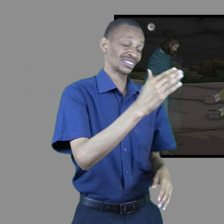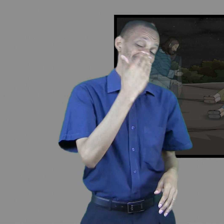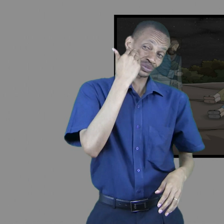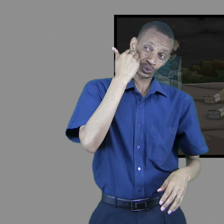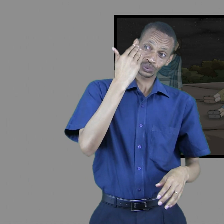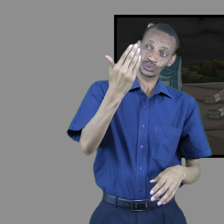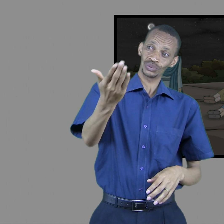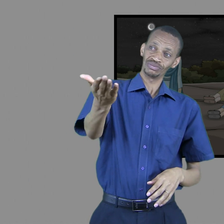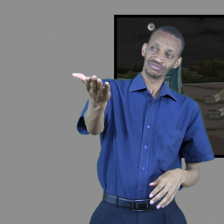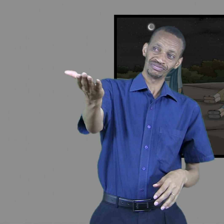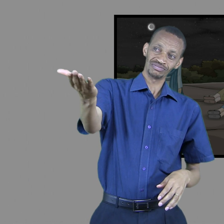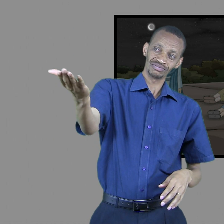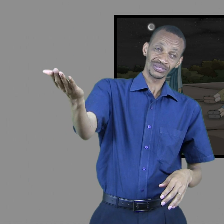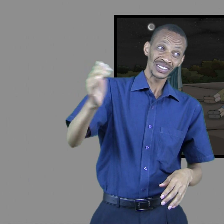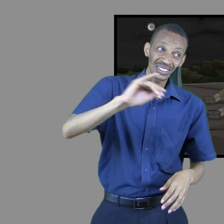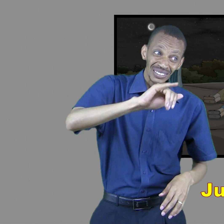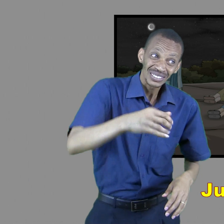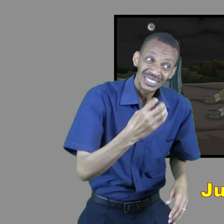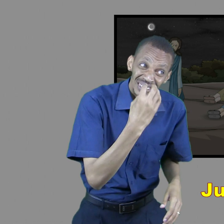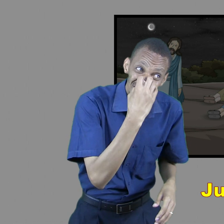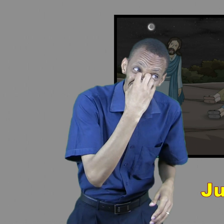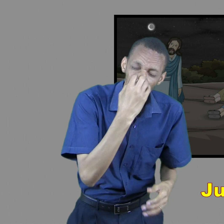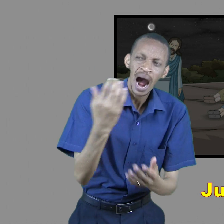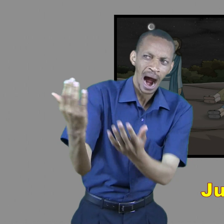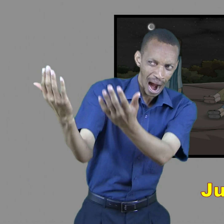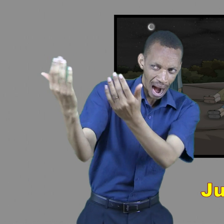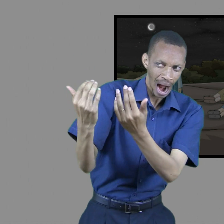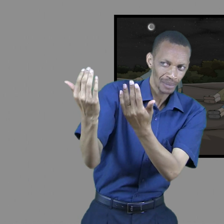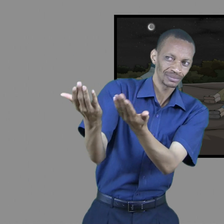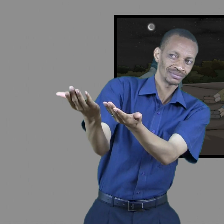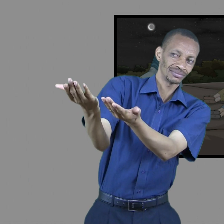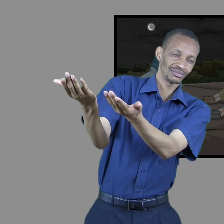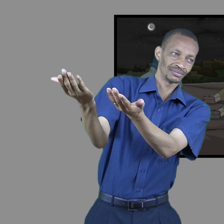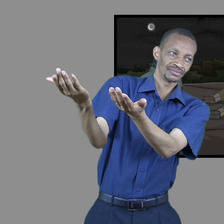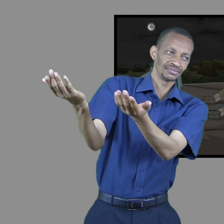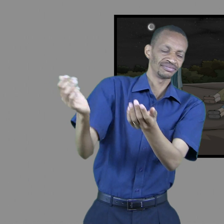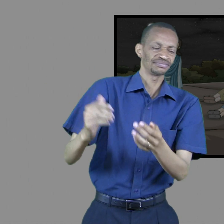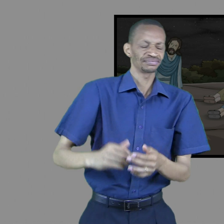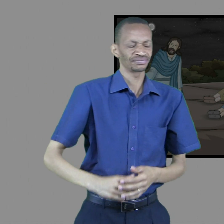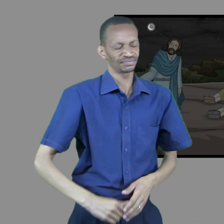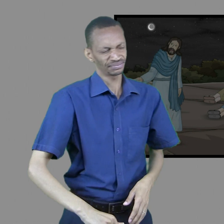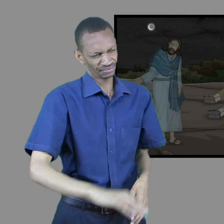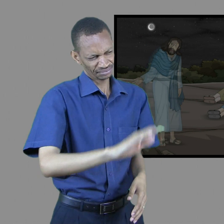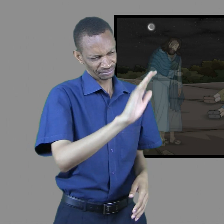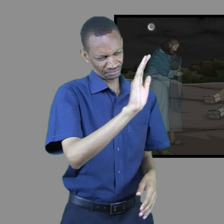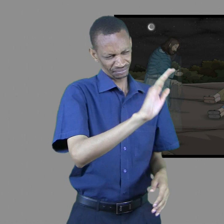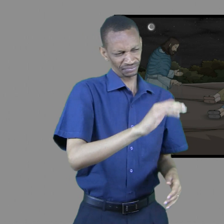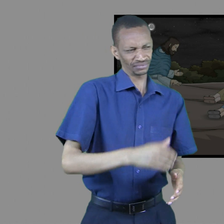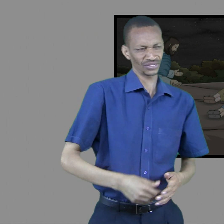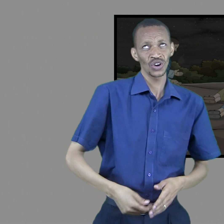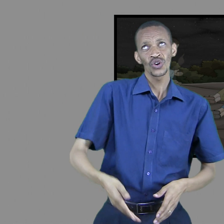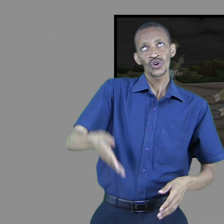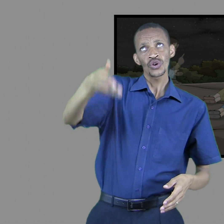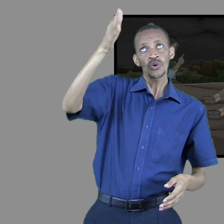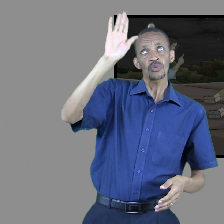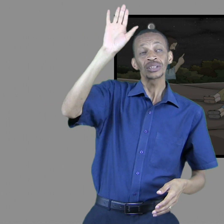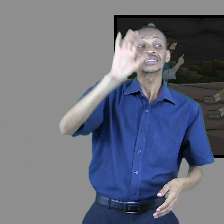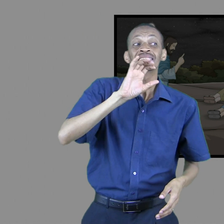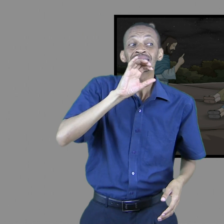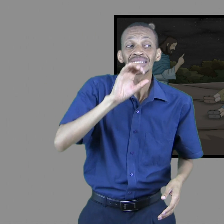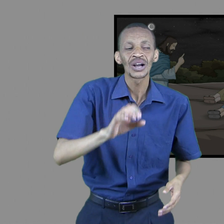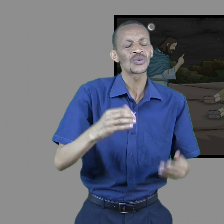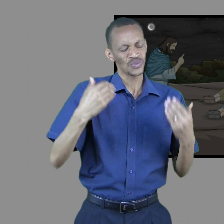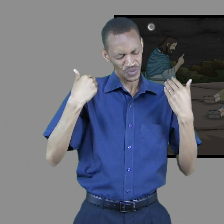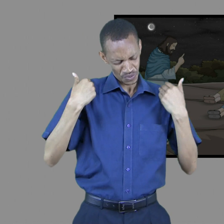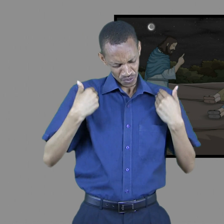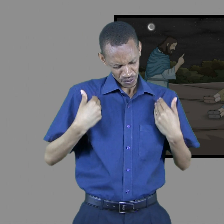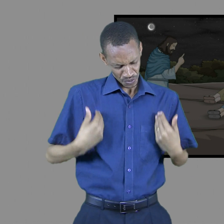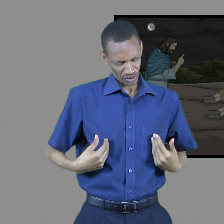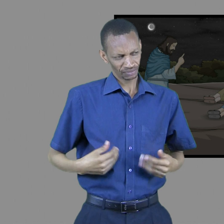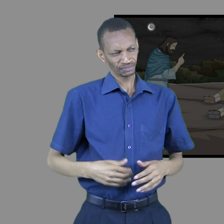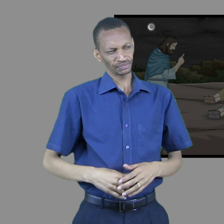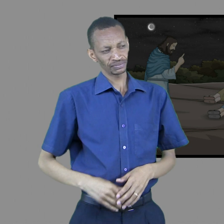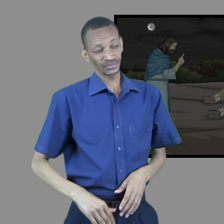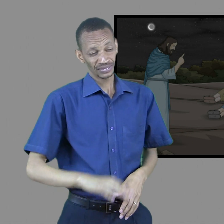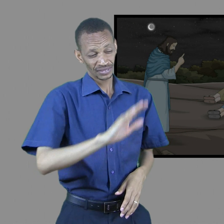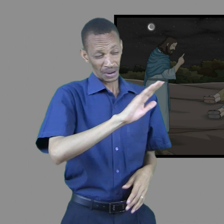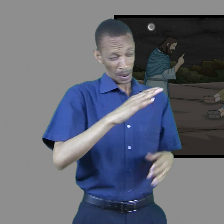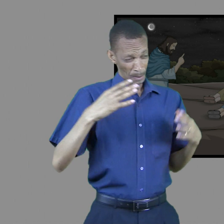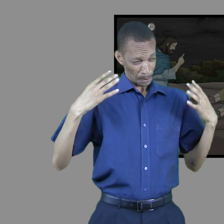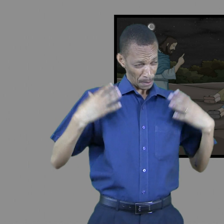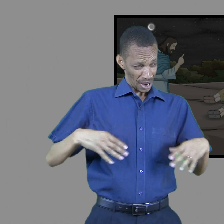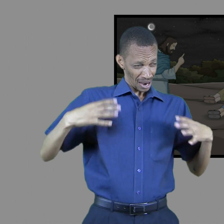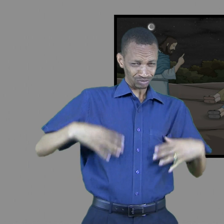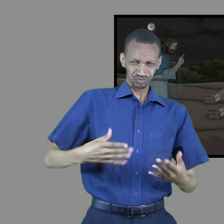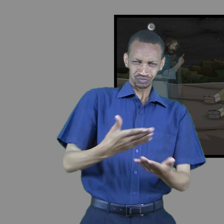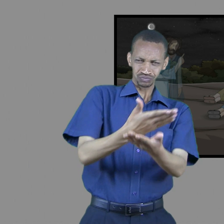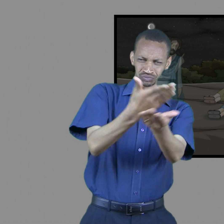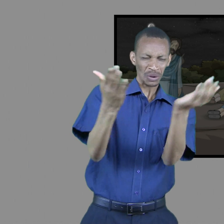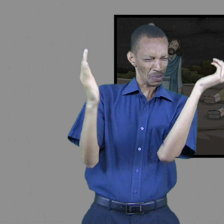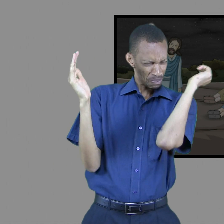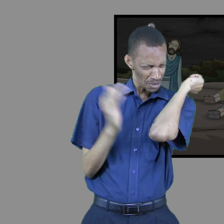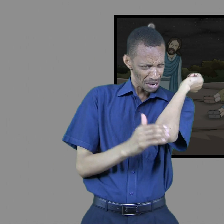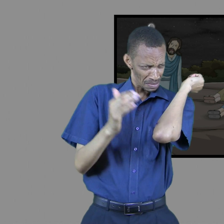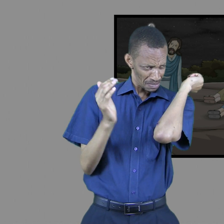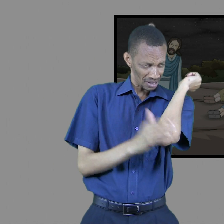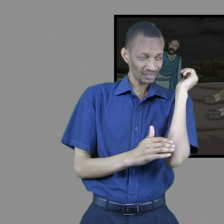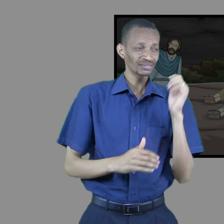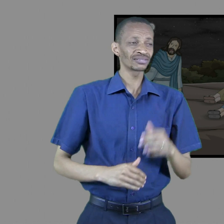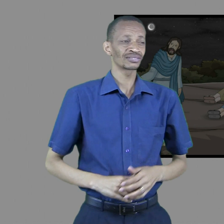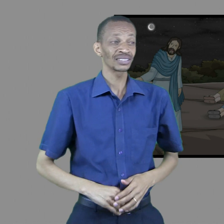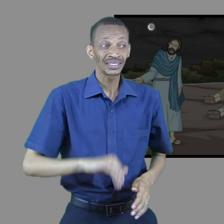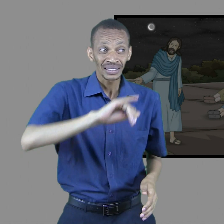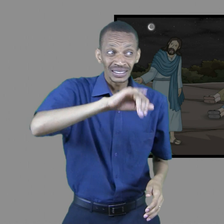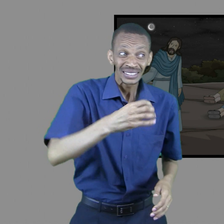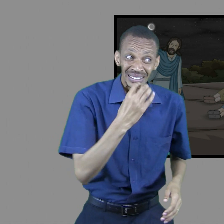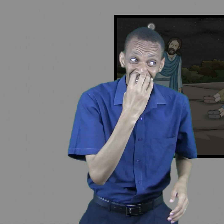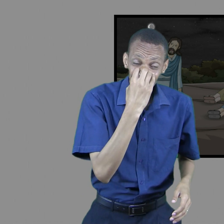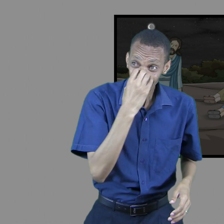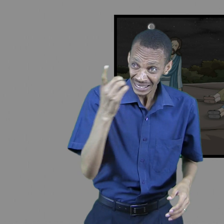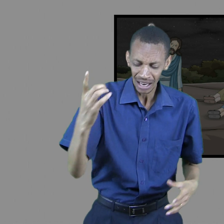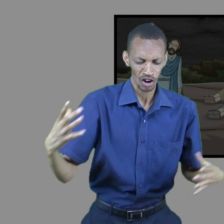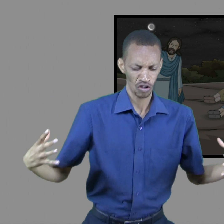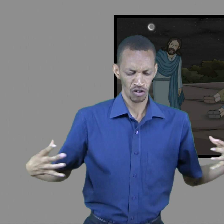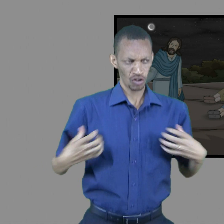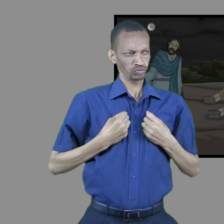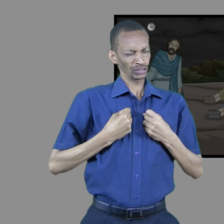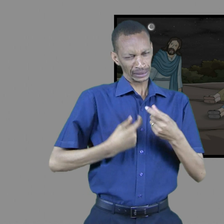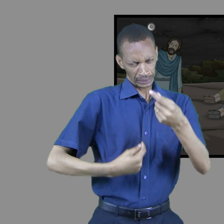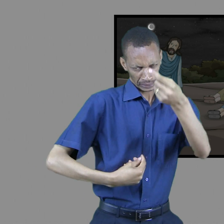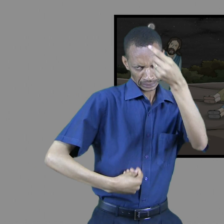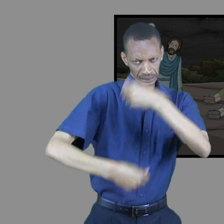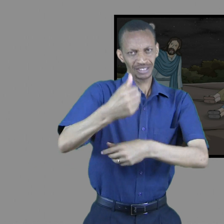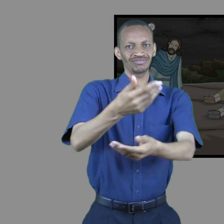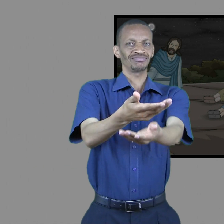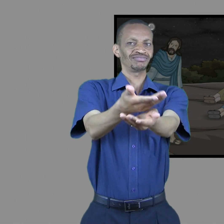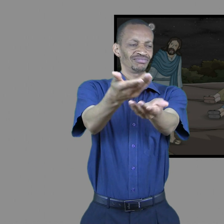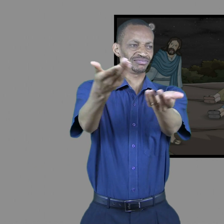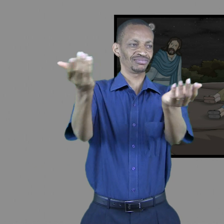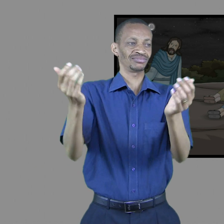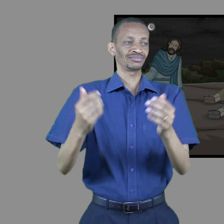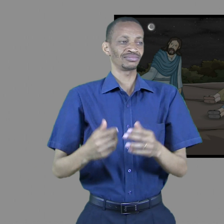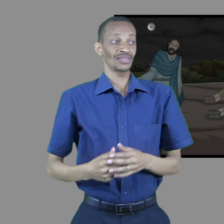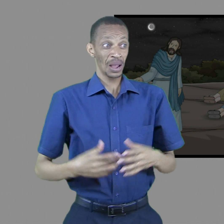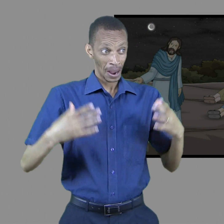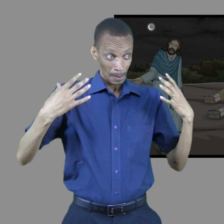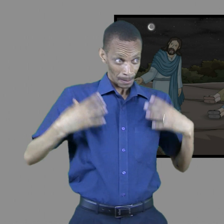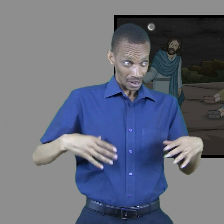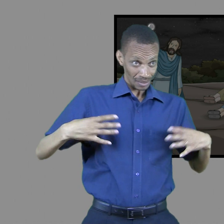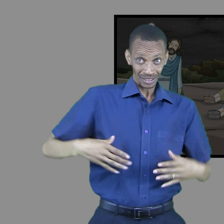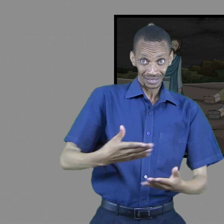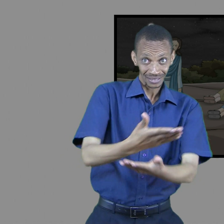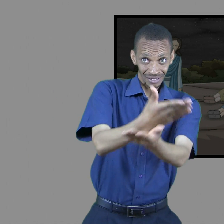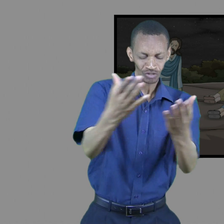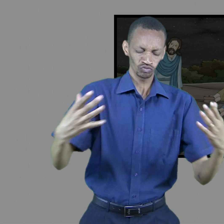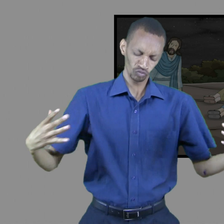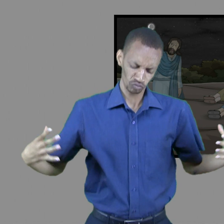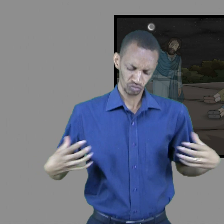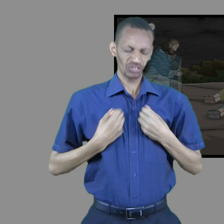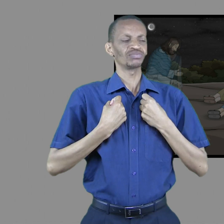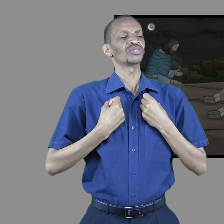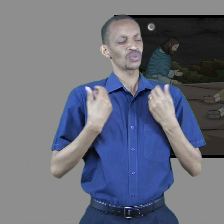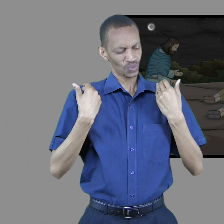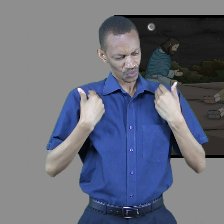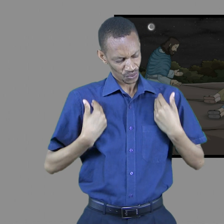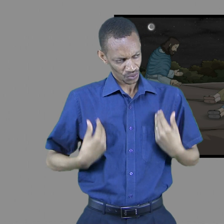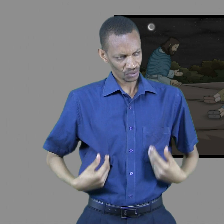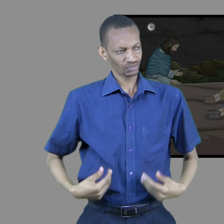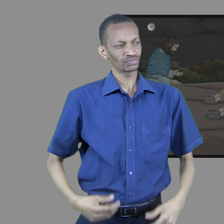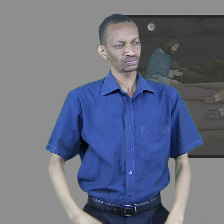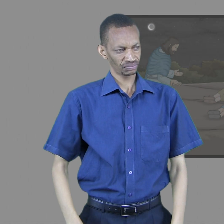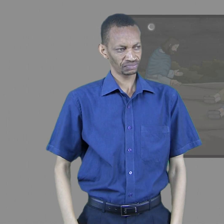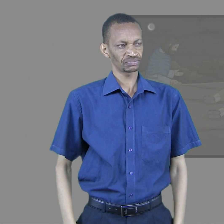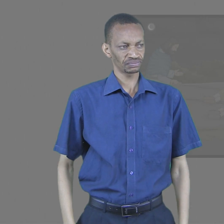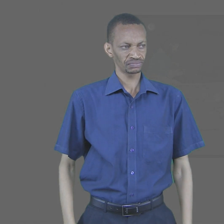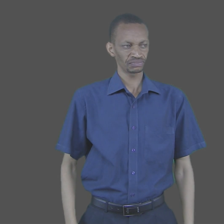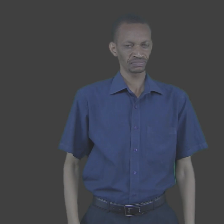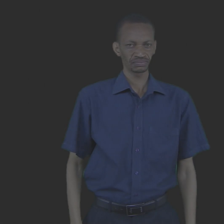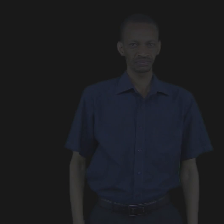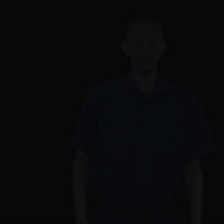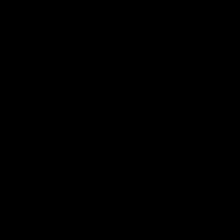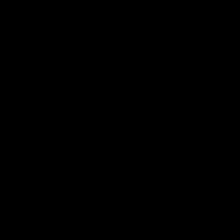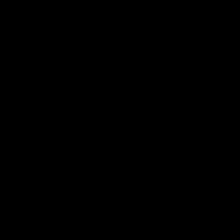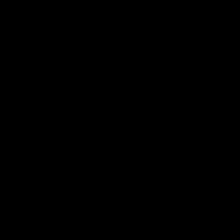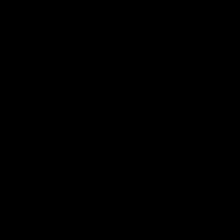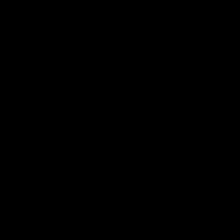See, My betrayer is approaching!” Then an angel from heaven appeared to Him and strengthened Him. And in His anguish, He prayed more earnestly, and His sweat became like drops of blood falling to the ground.